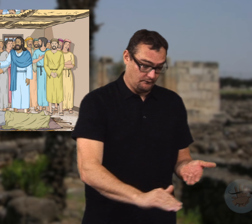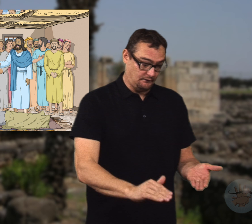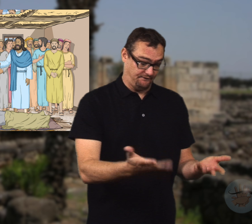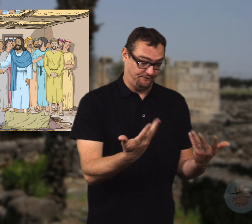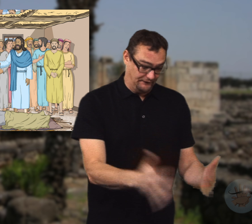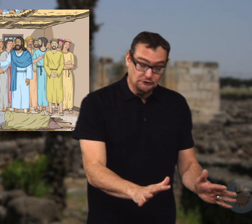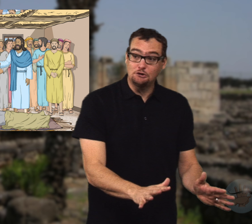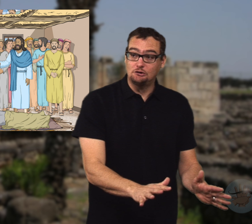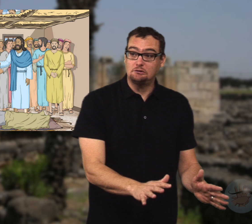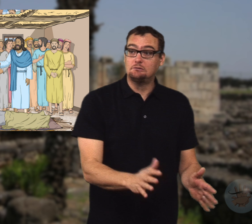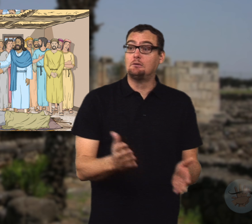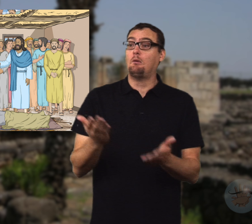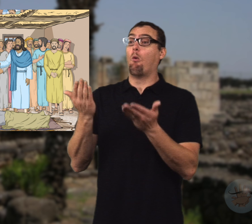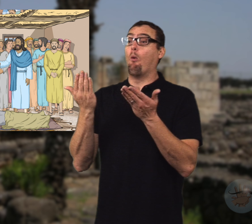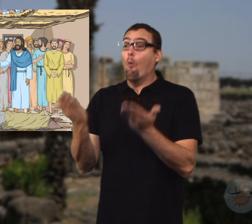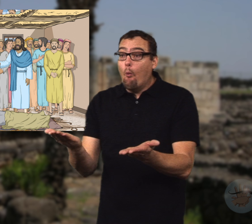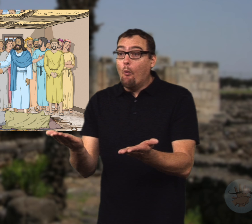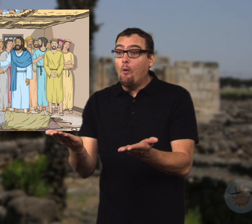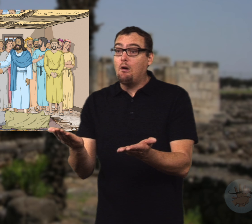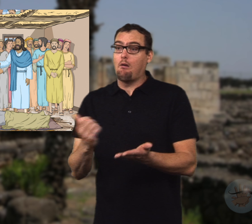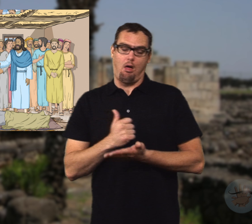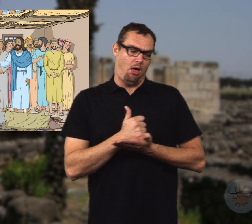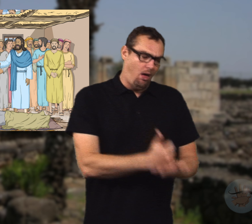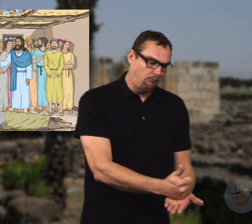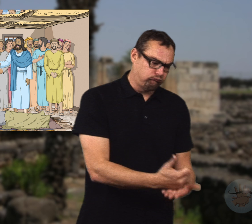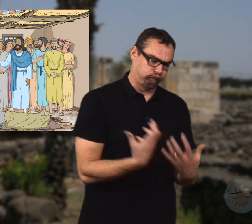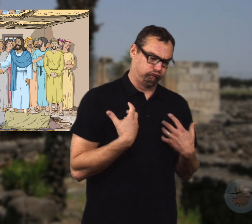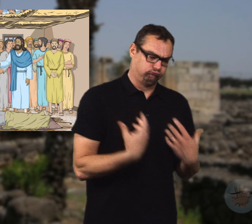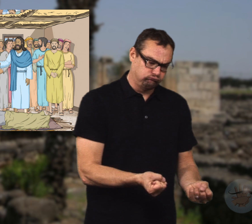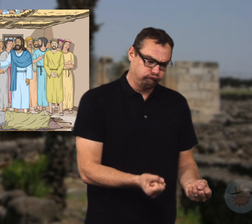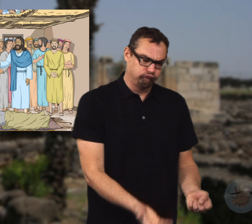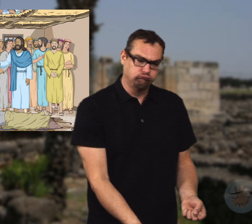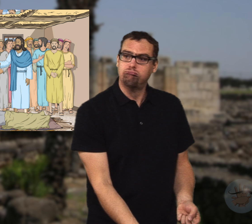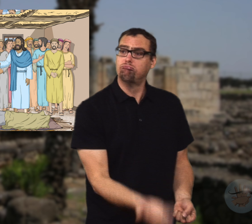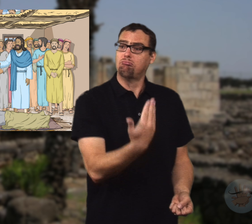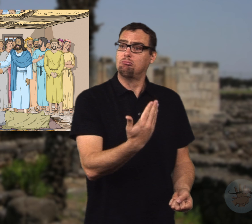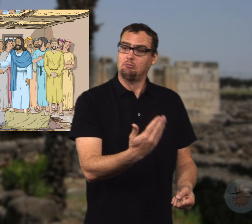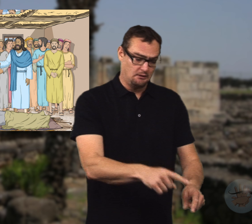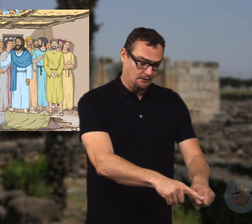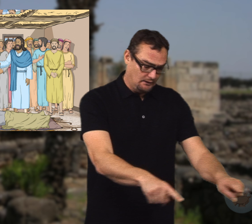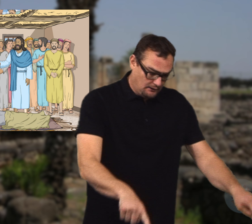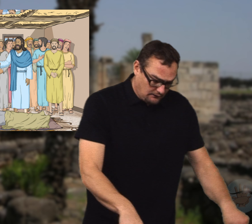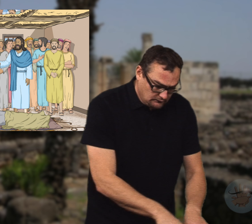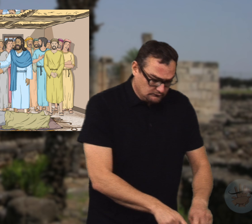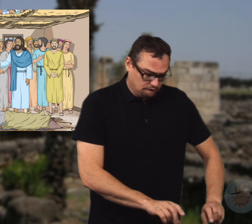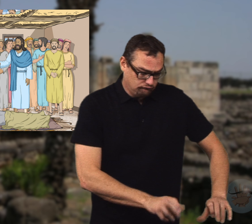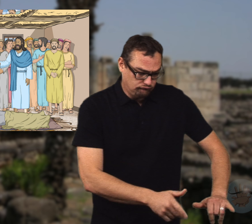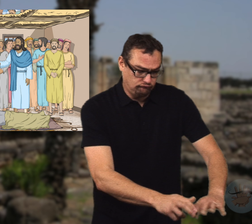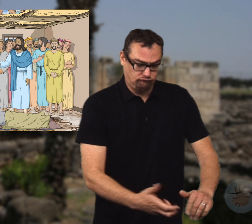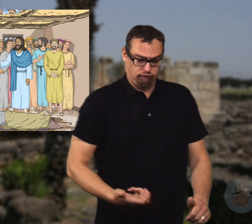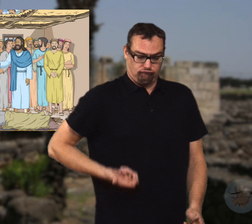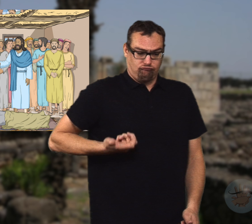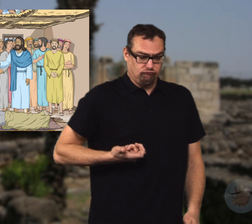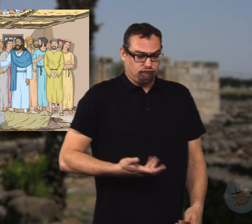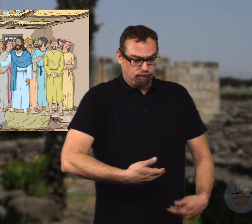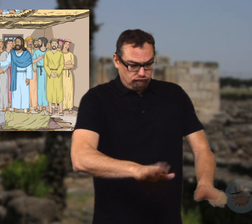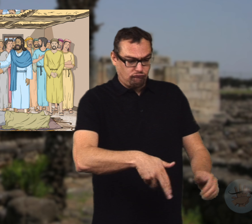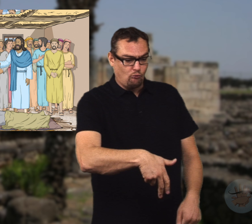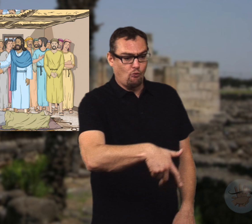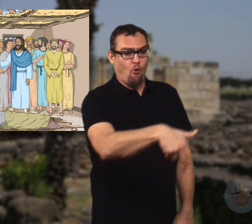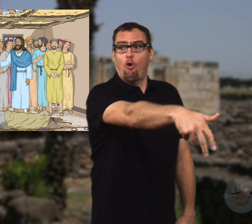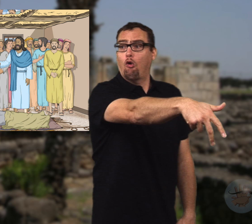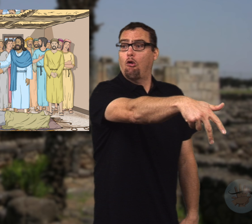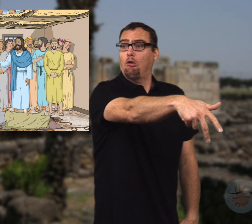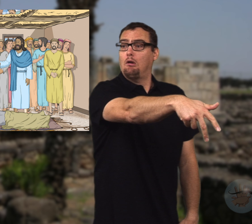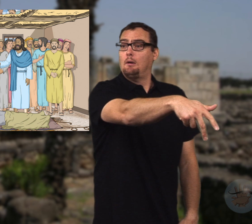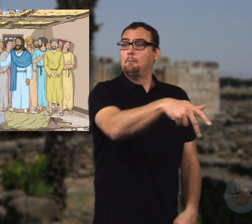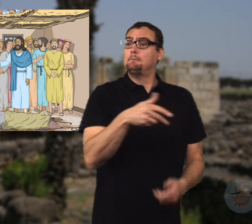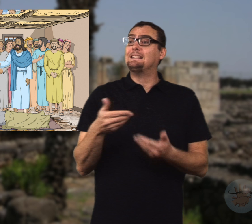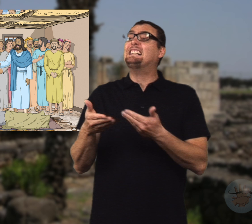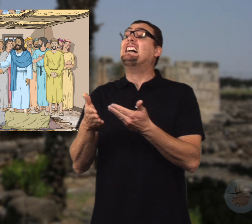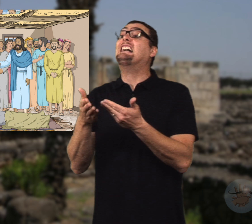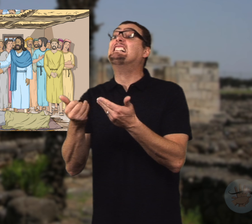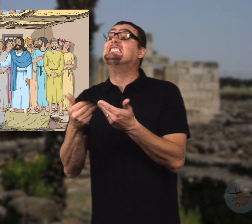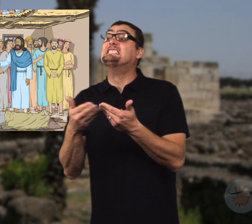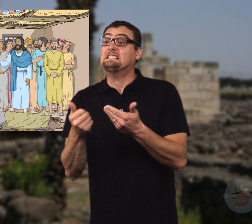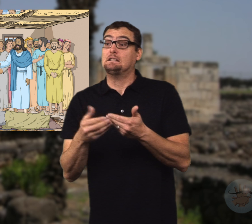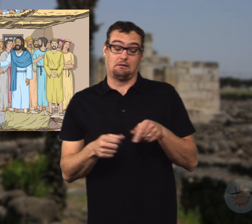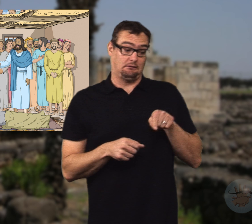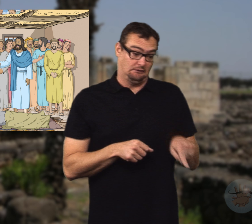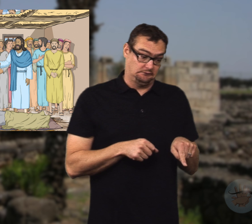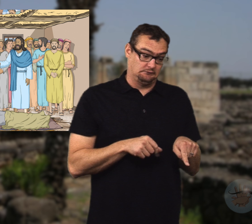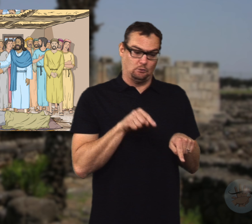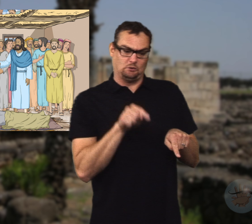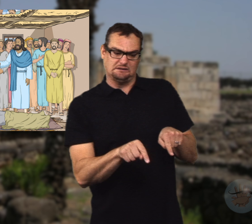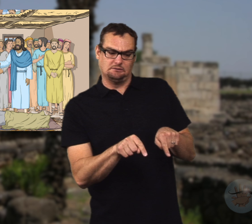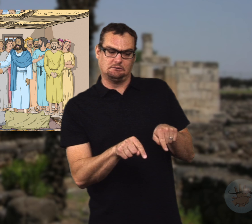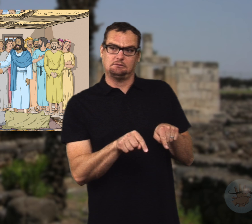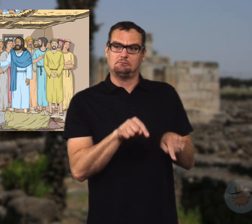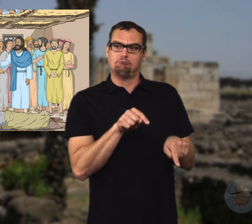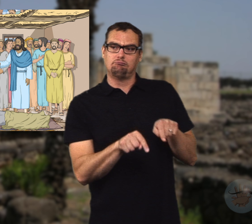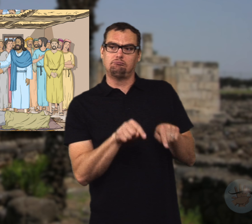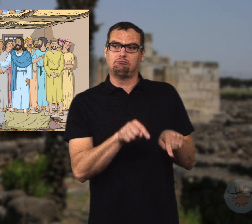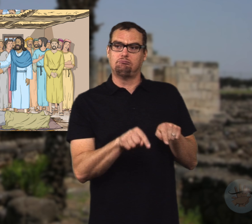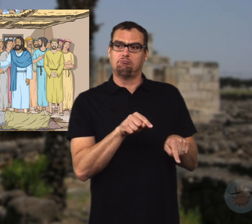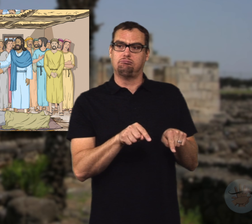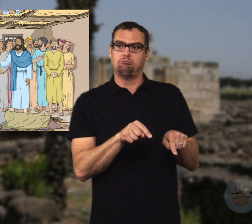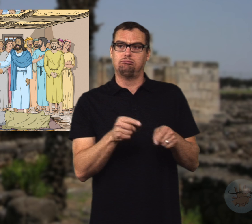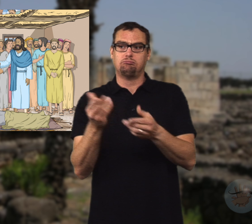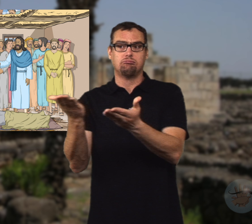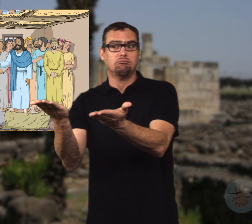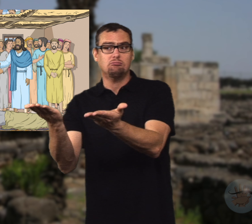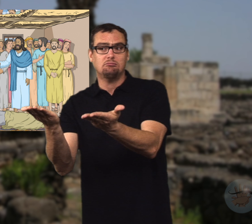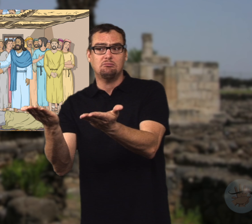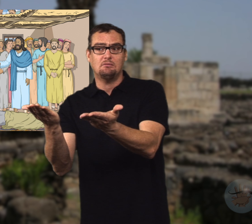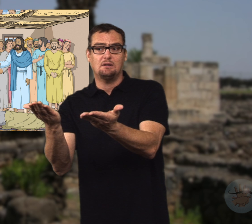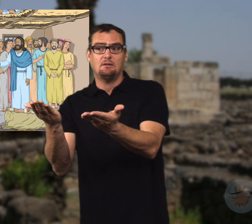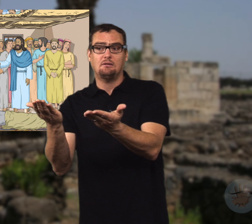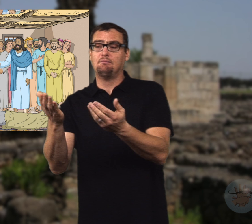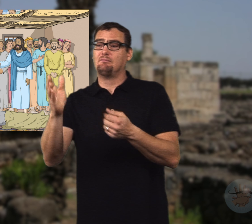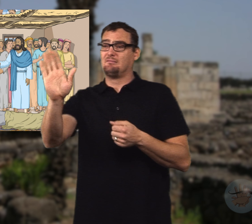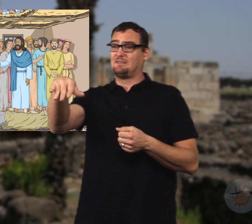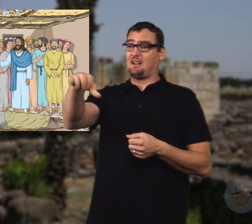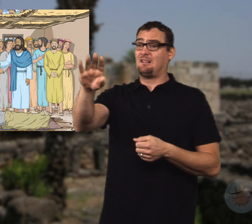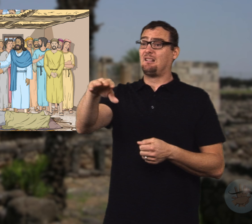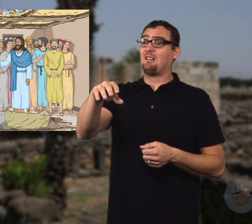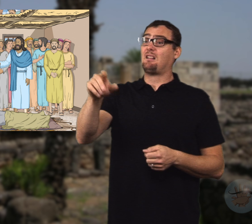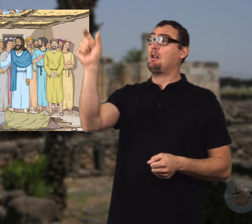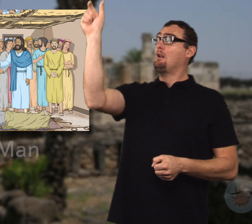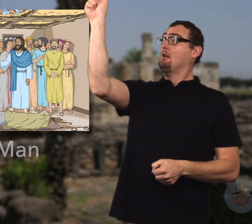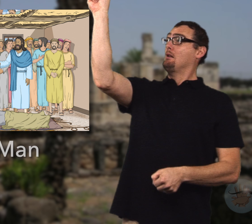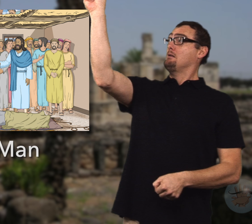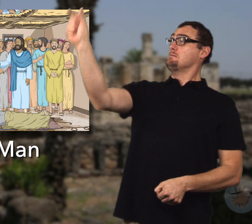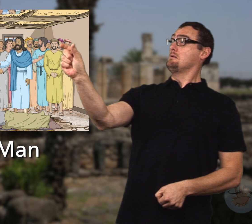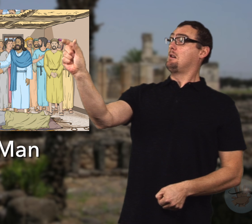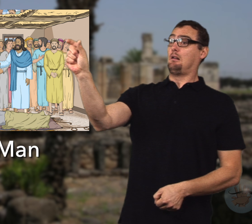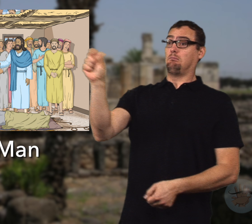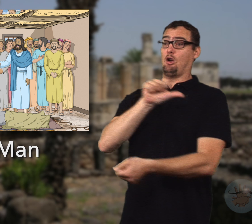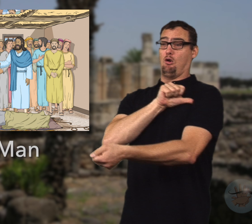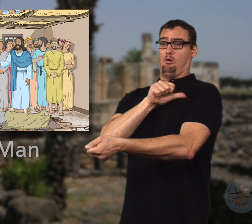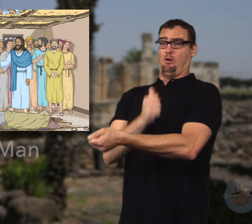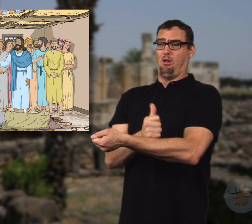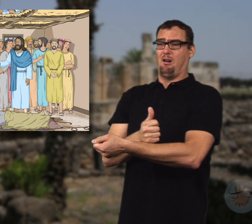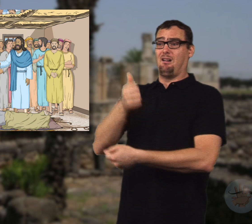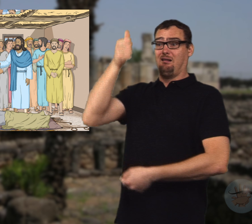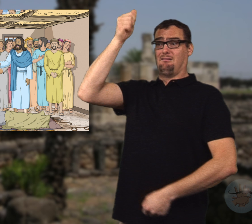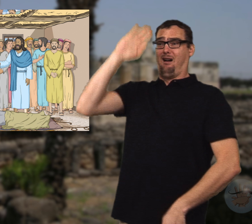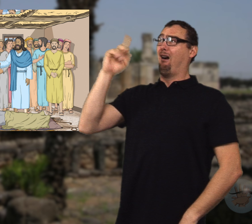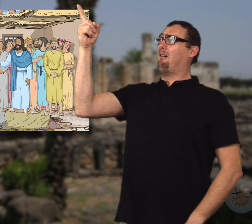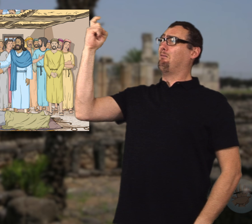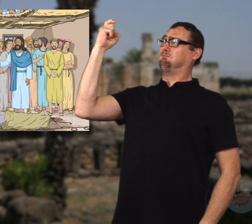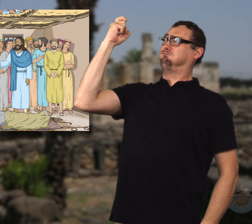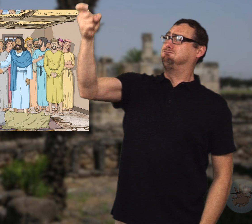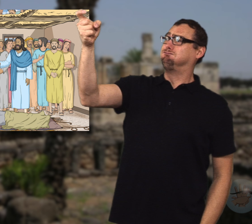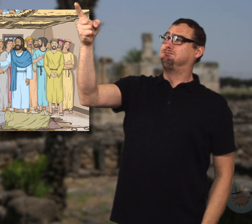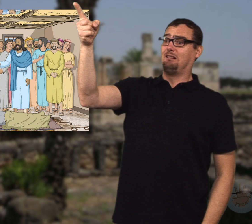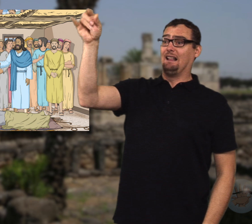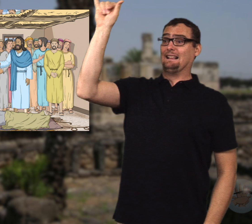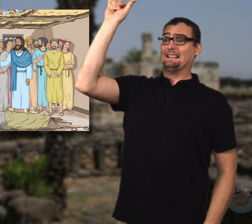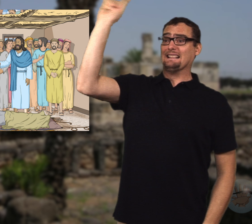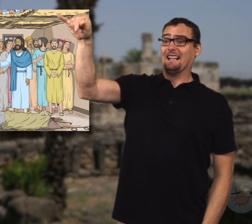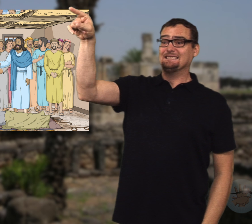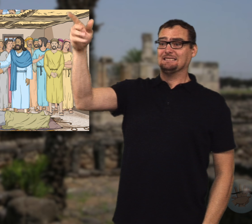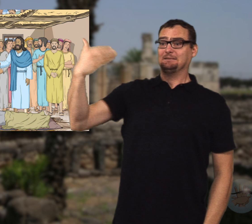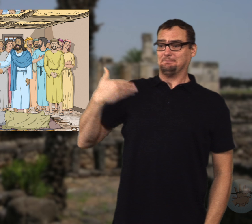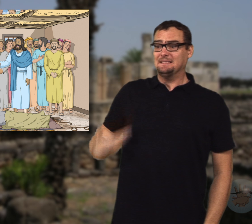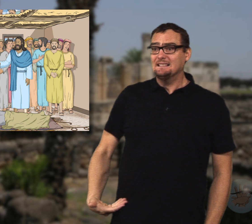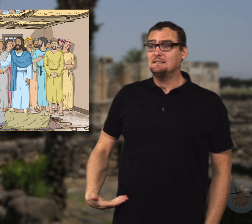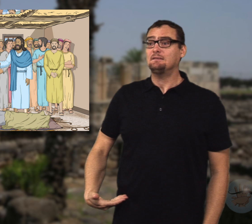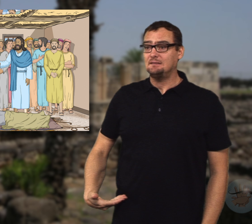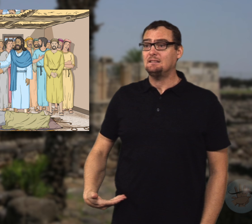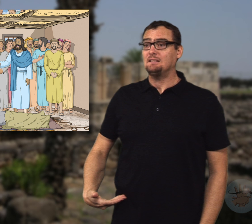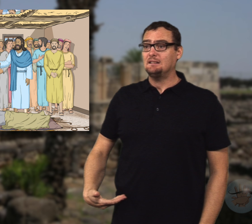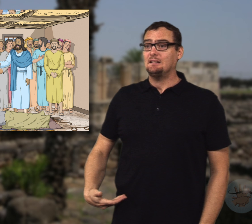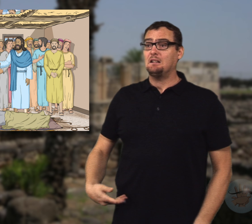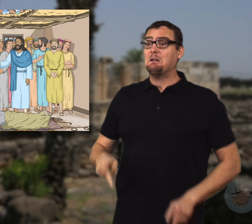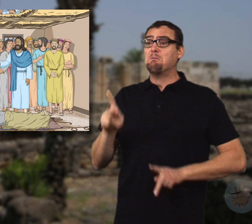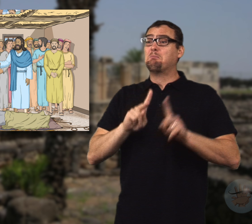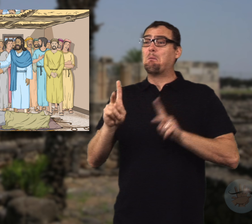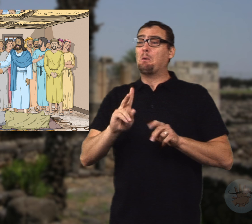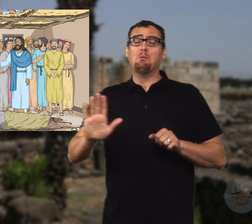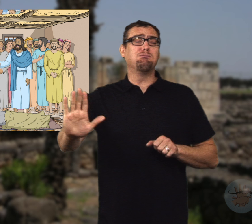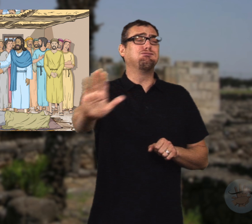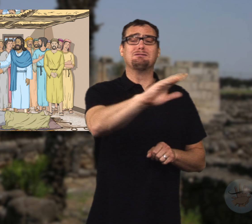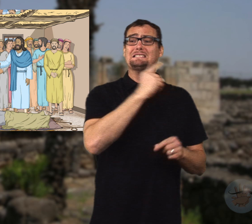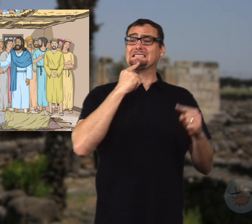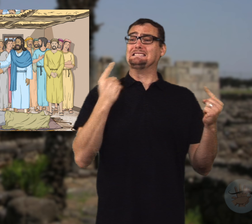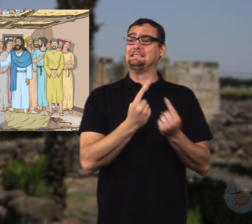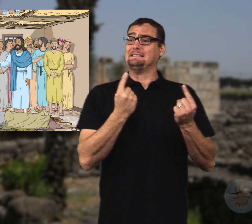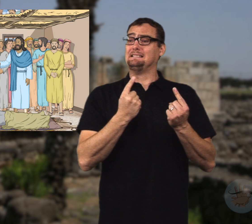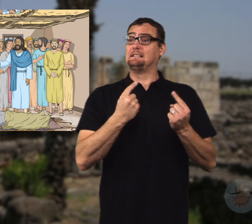“Which is easier: to say to a paralytic, ‘Your sins are forgiven,’ or to say, ‘Get up, pick up your mat, and walk’?